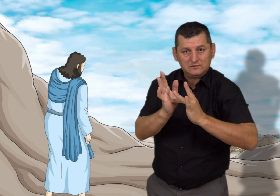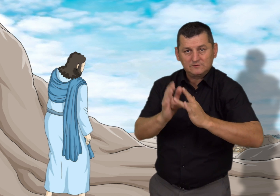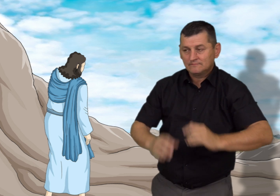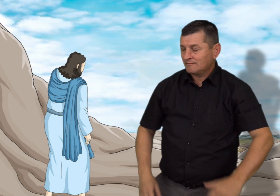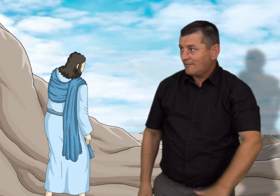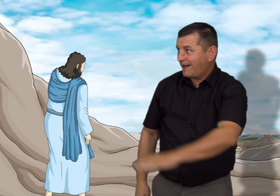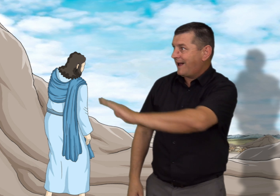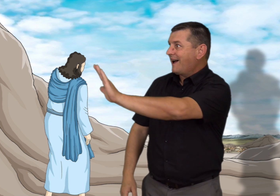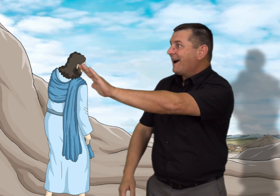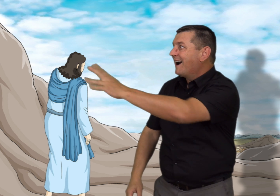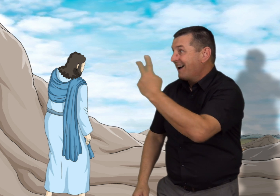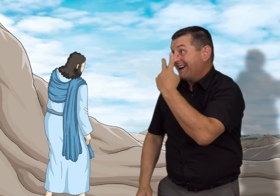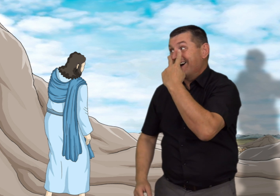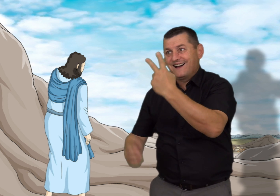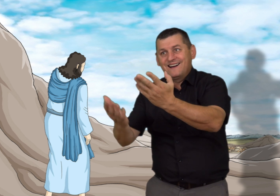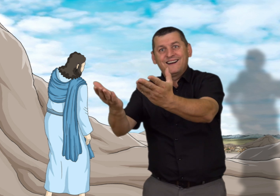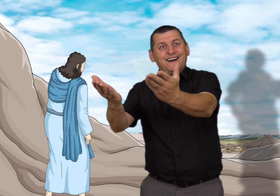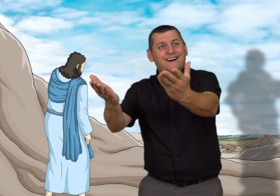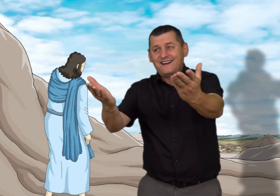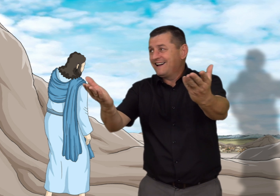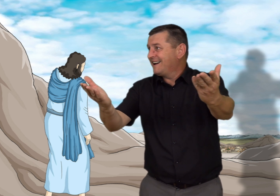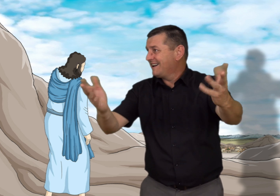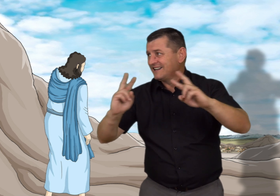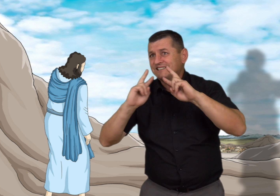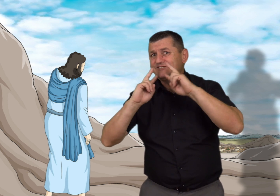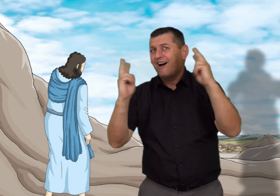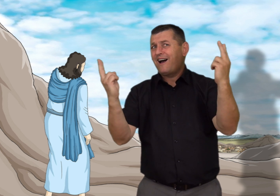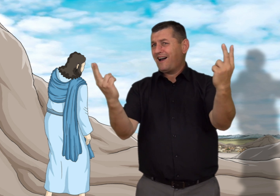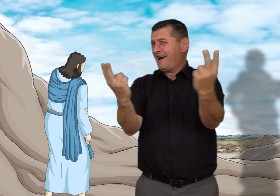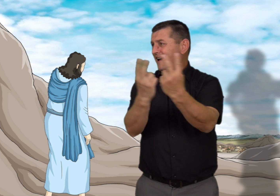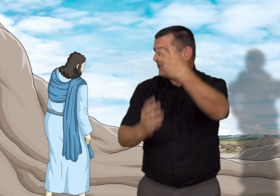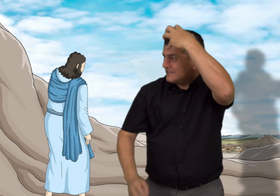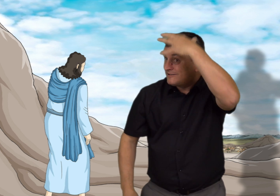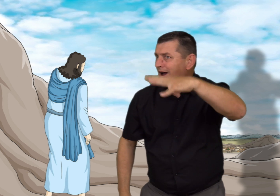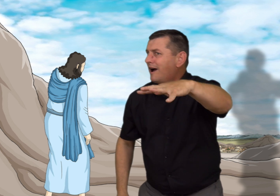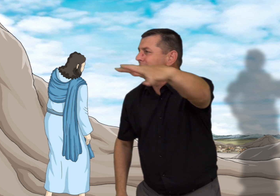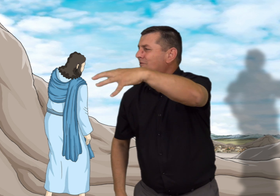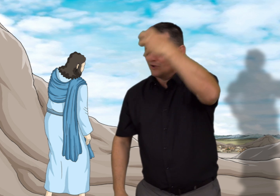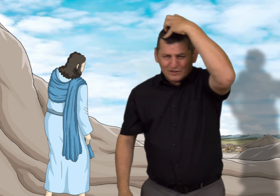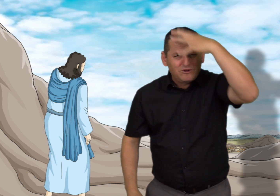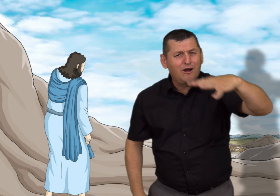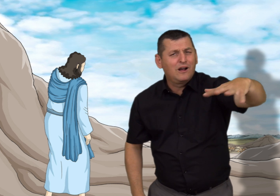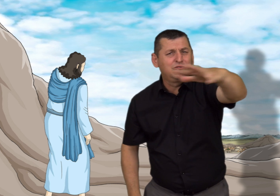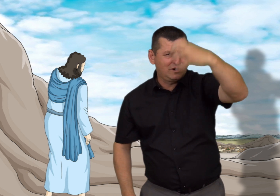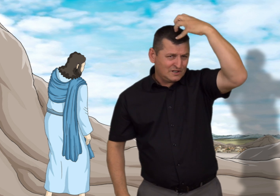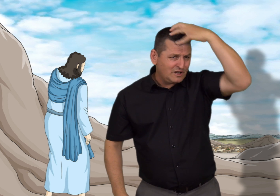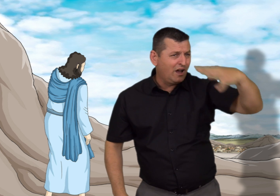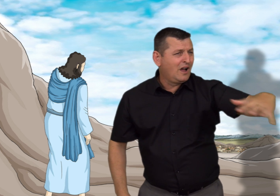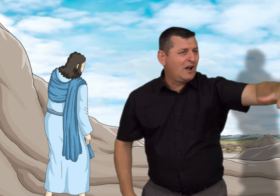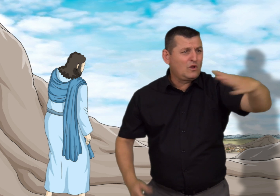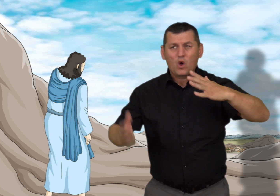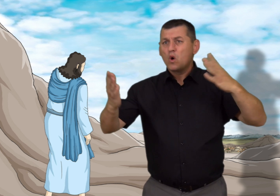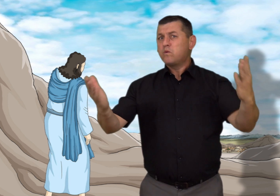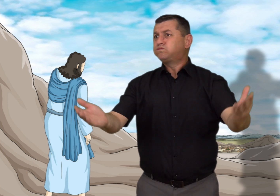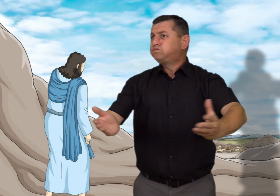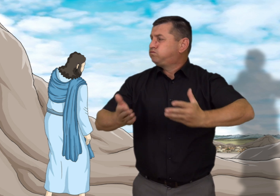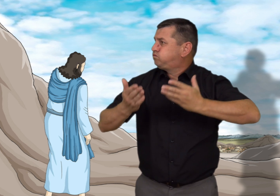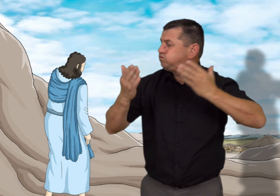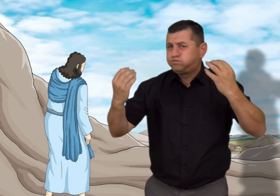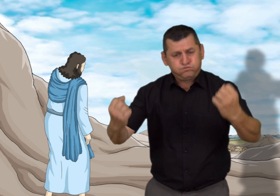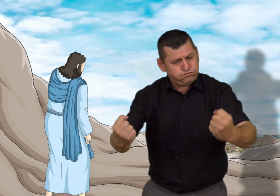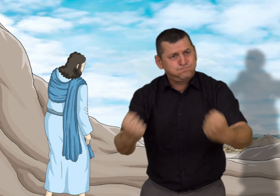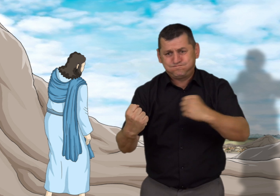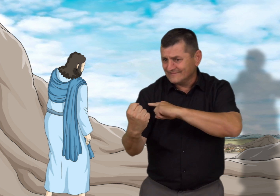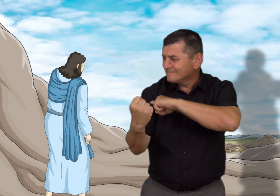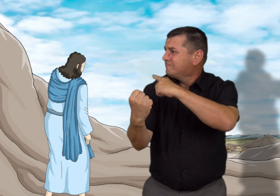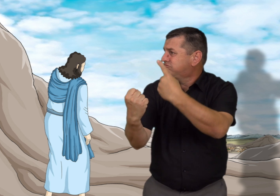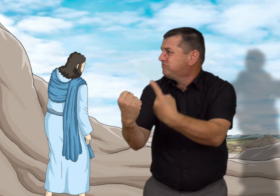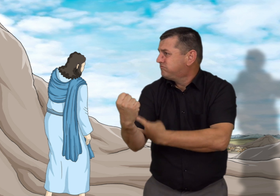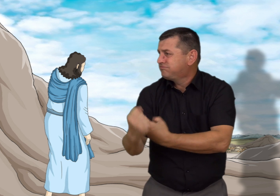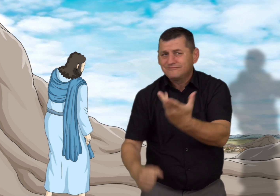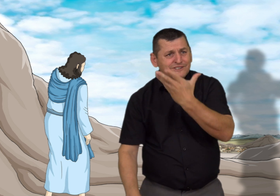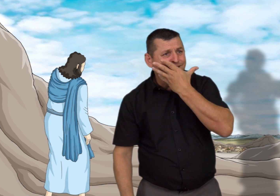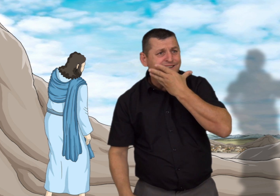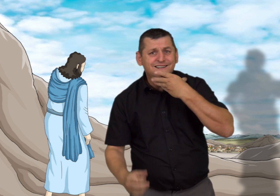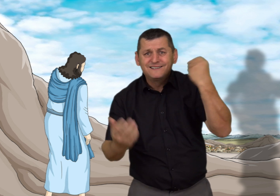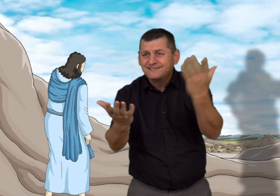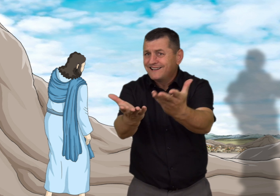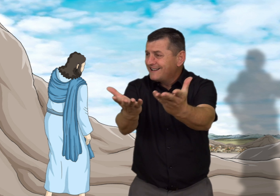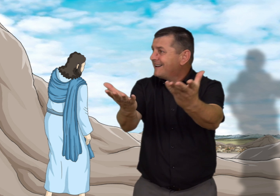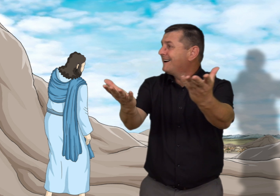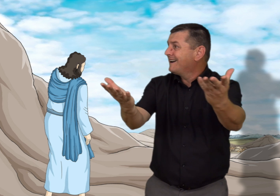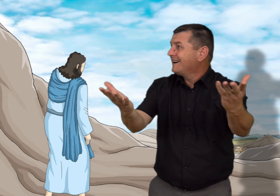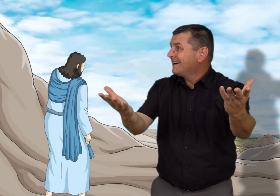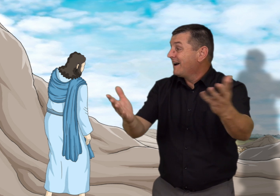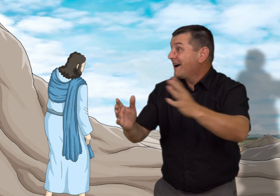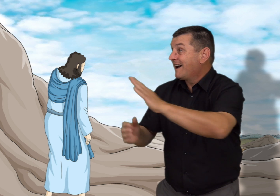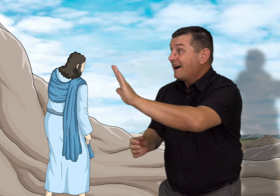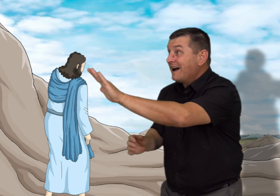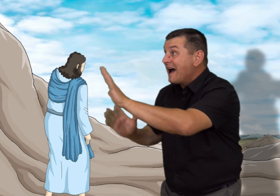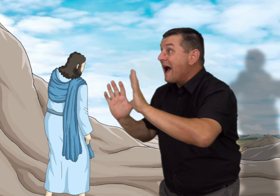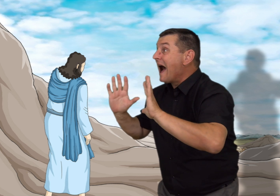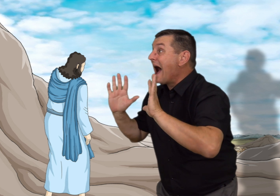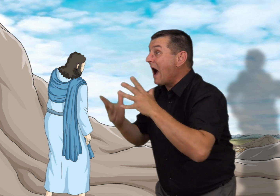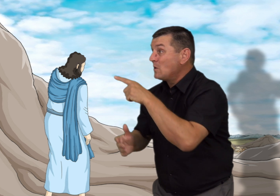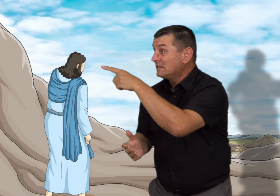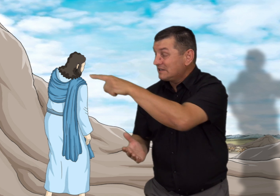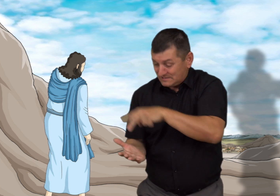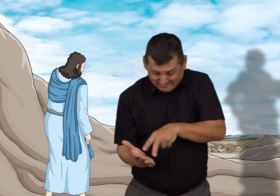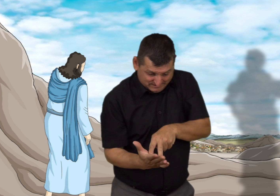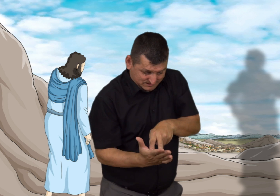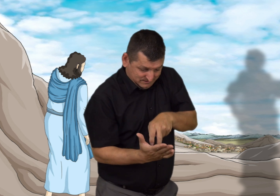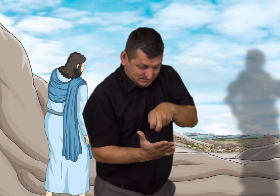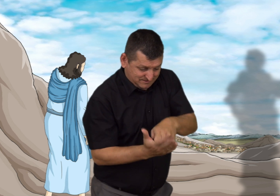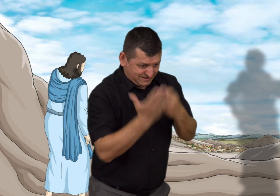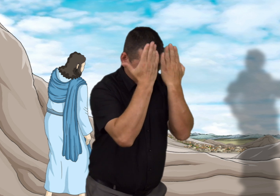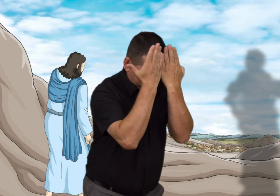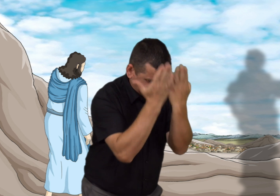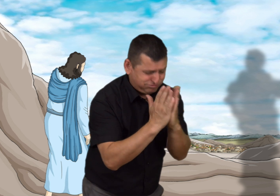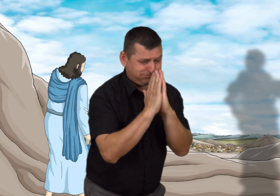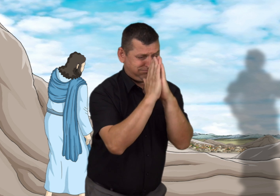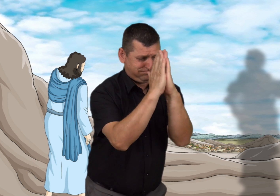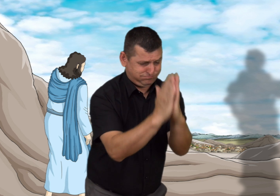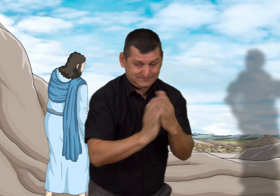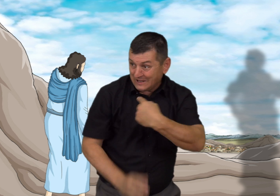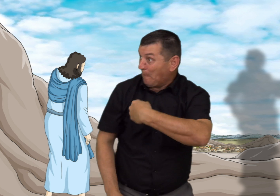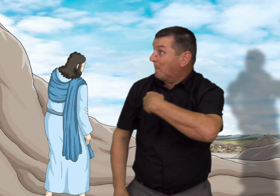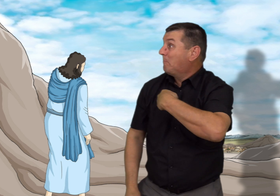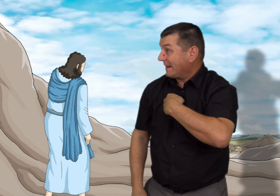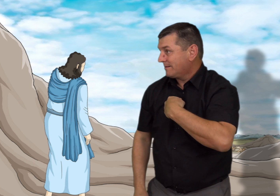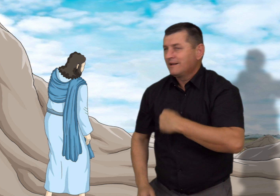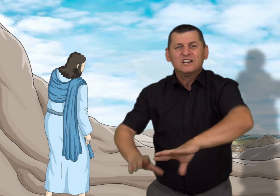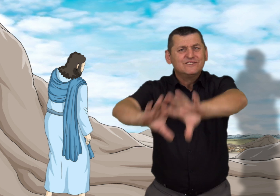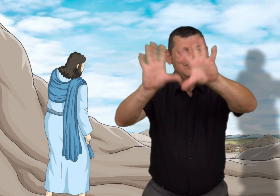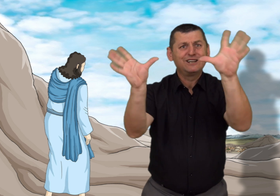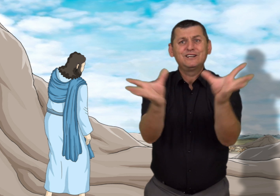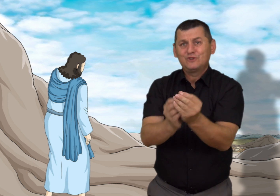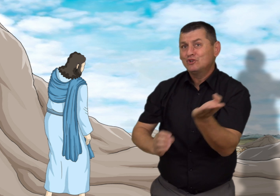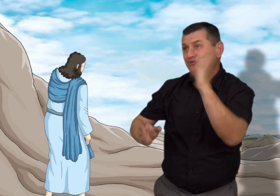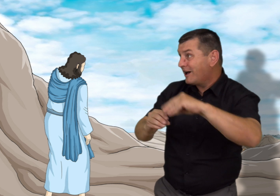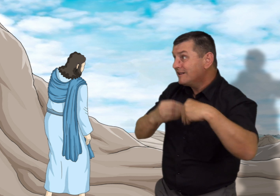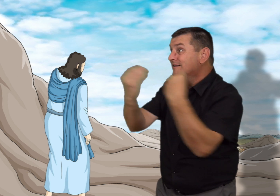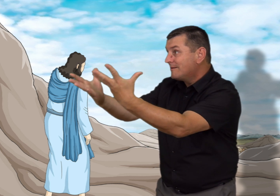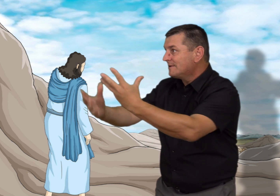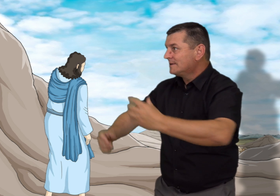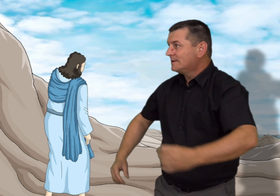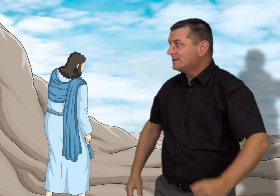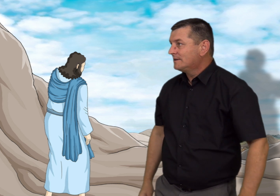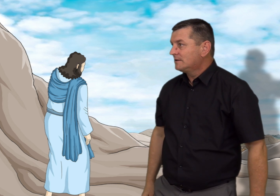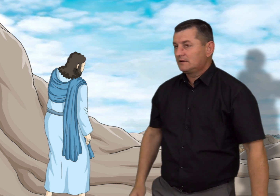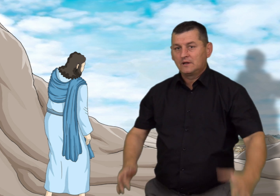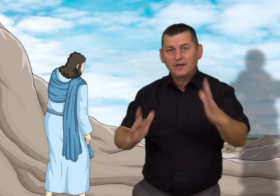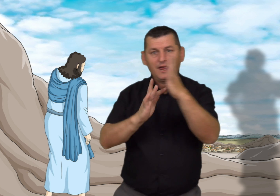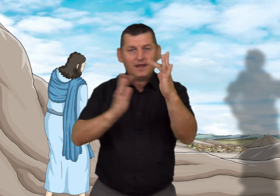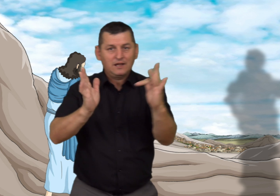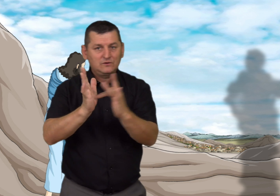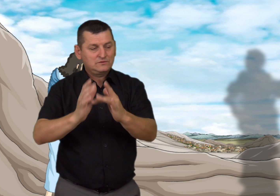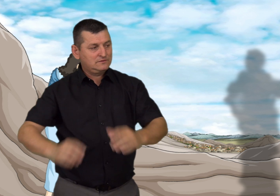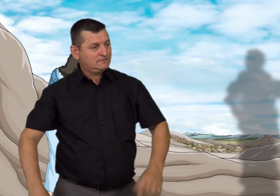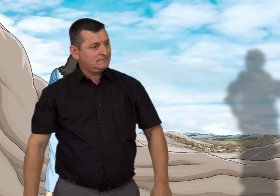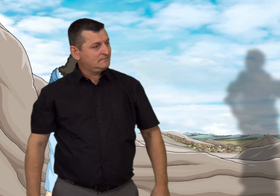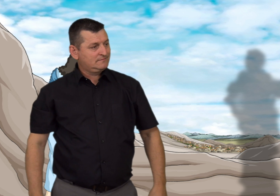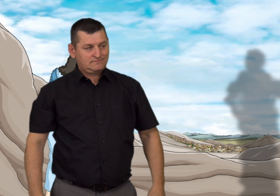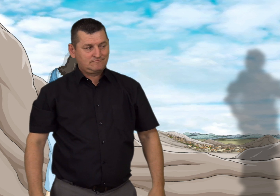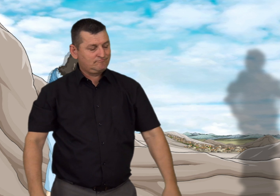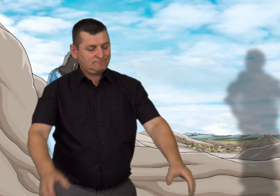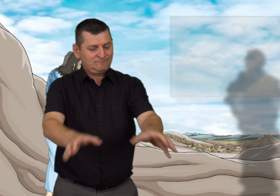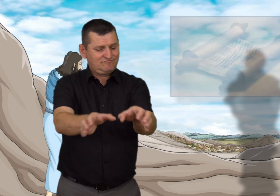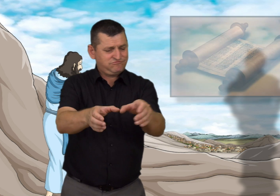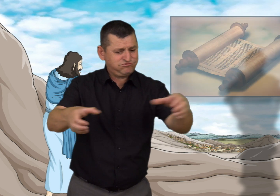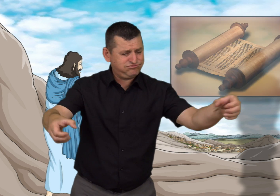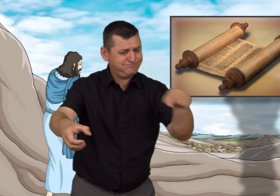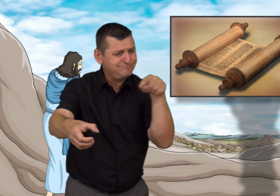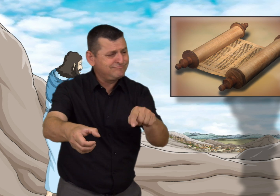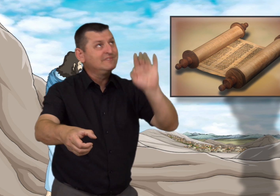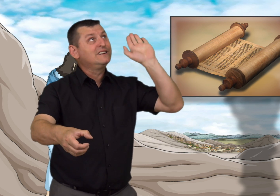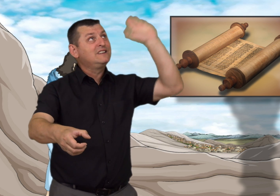“All this I will give You,” he said, “if You will fall down and worship me.” “Away from Me, Satan!” Jesus declared.